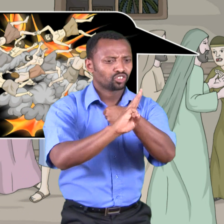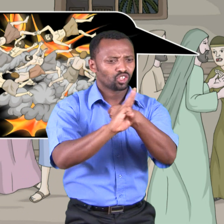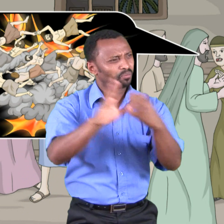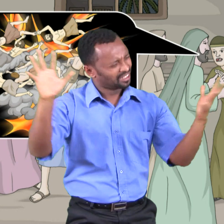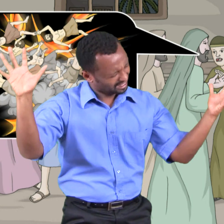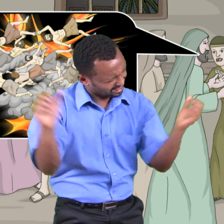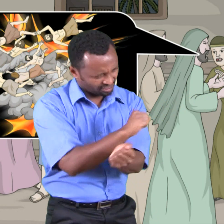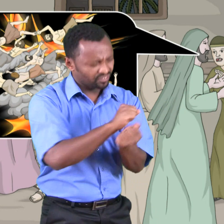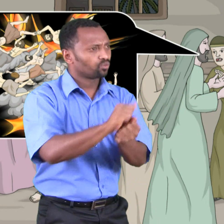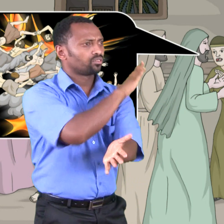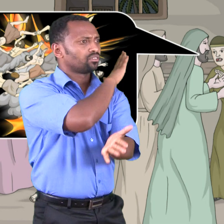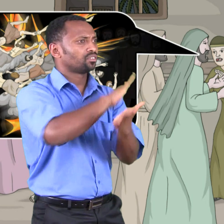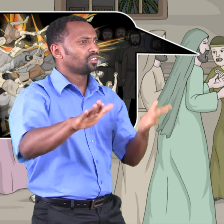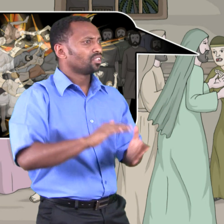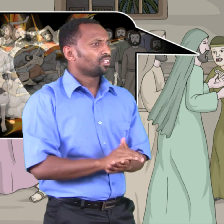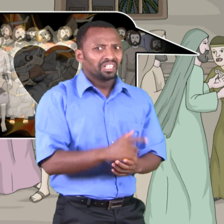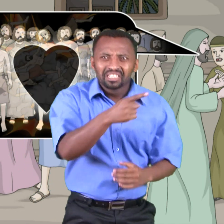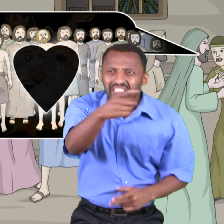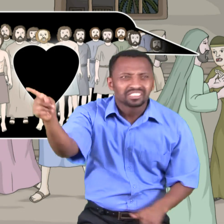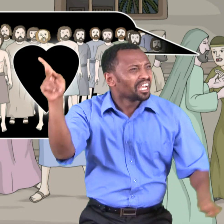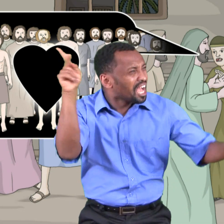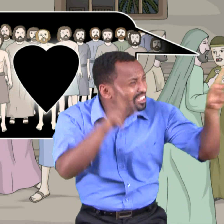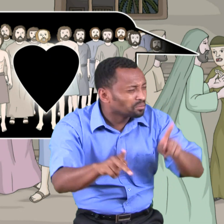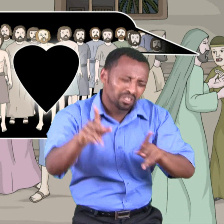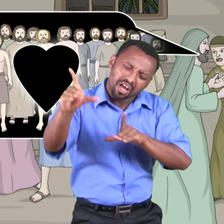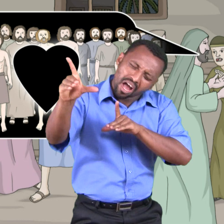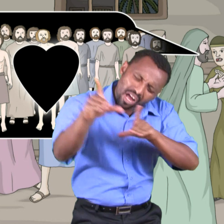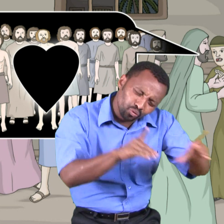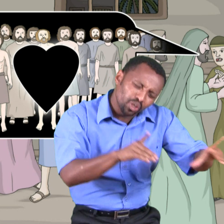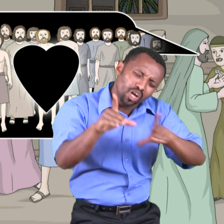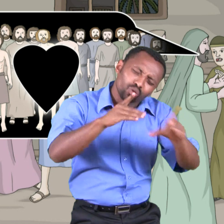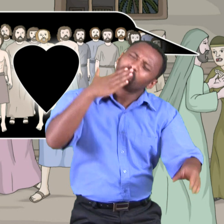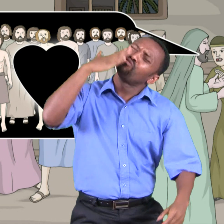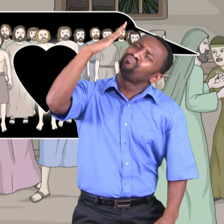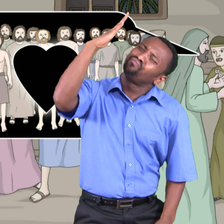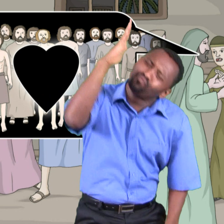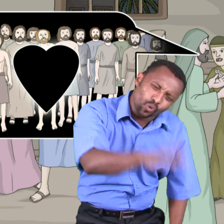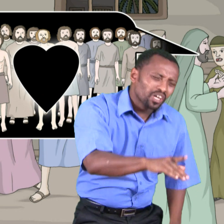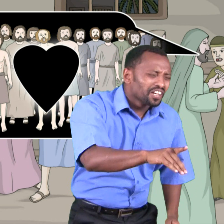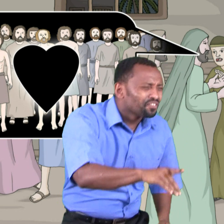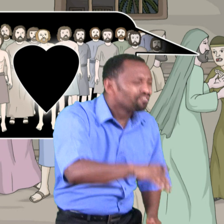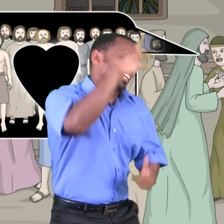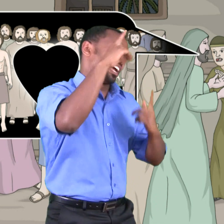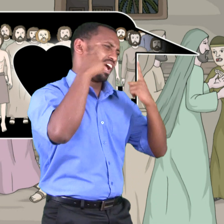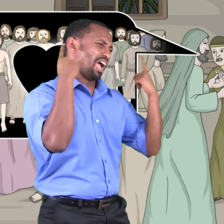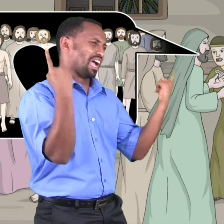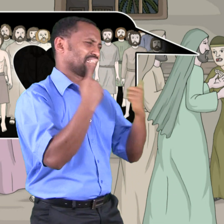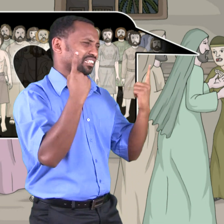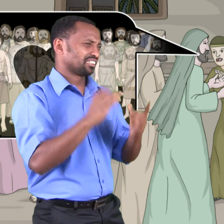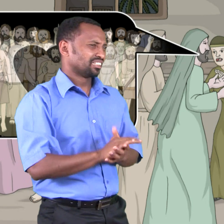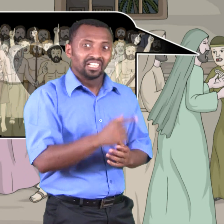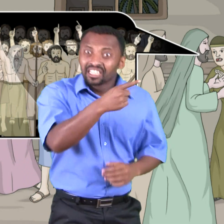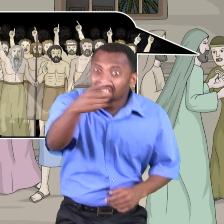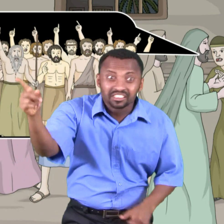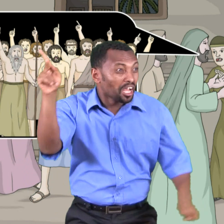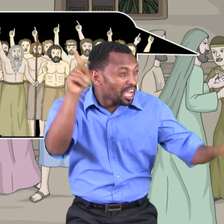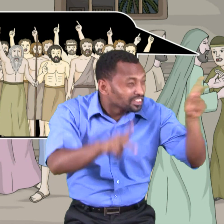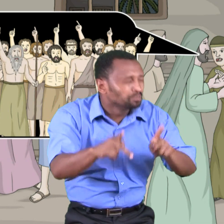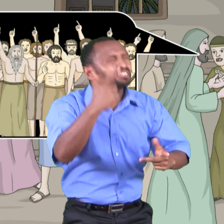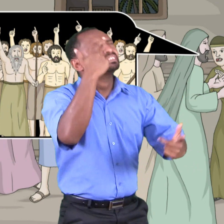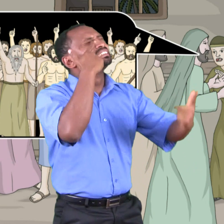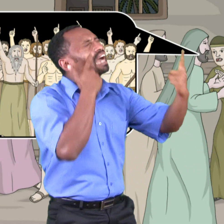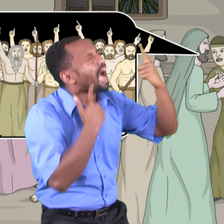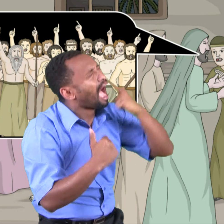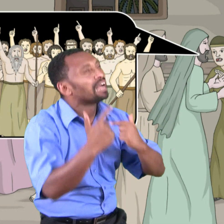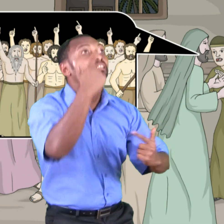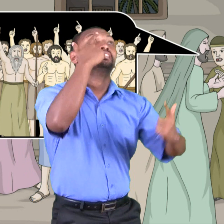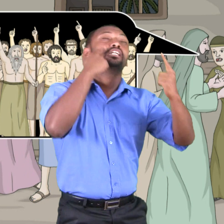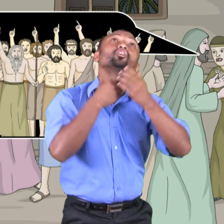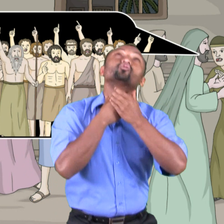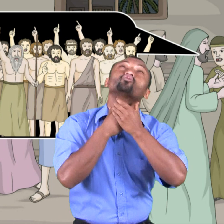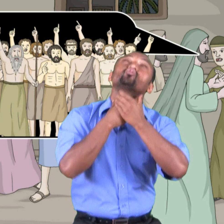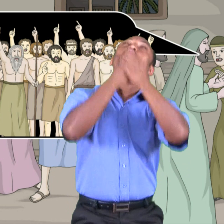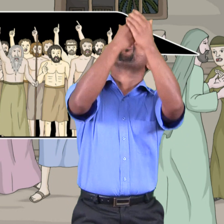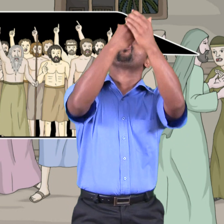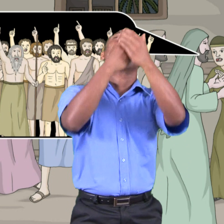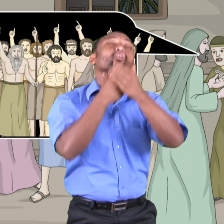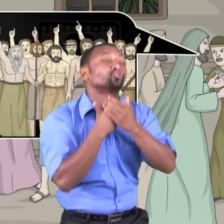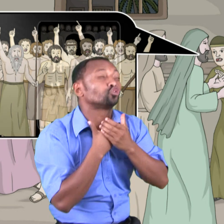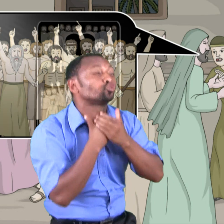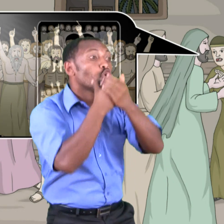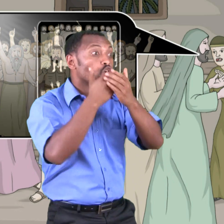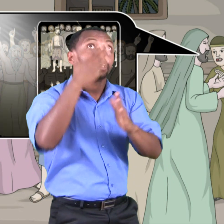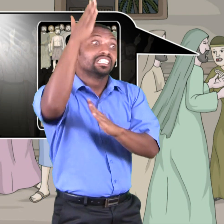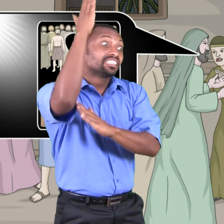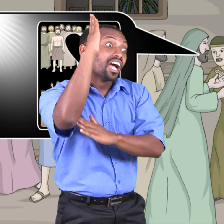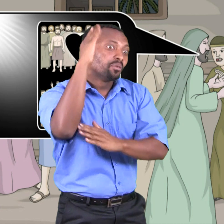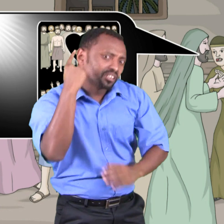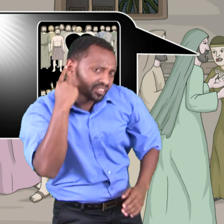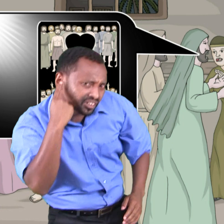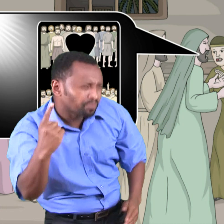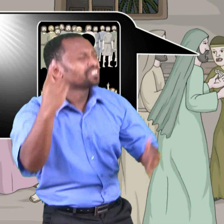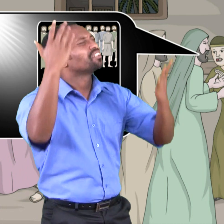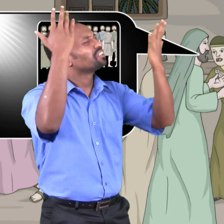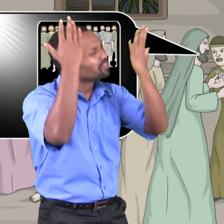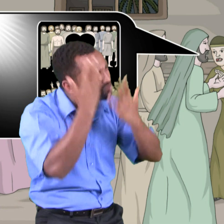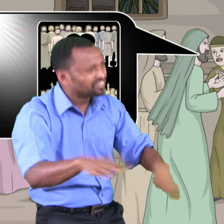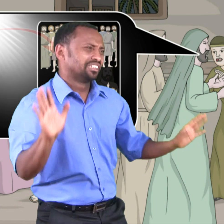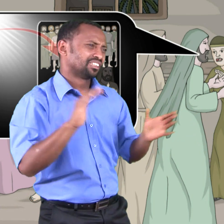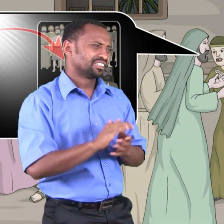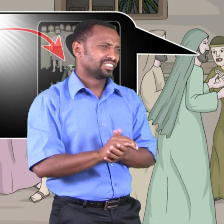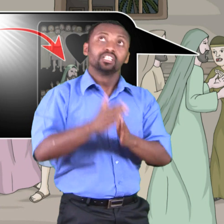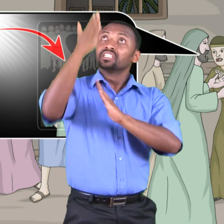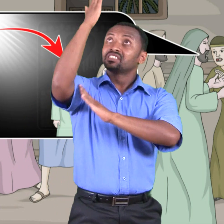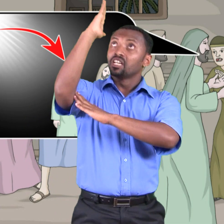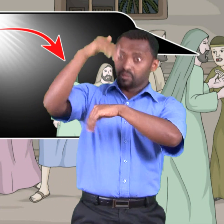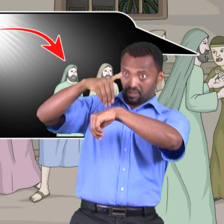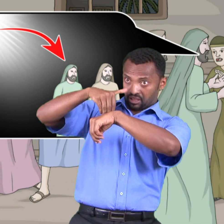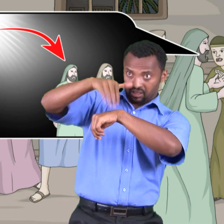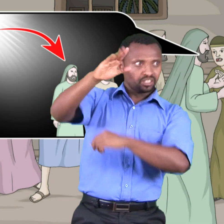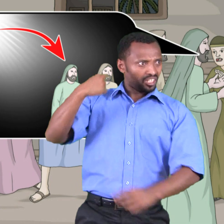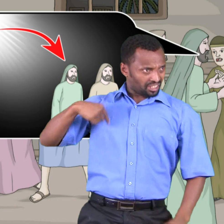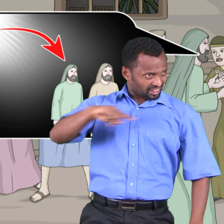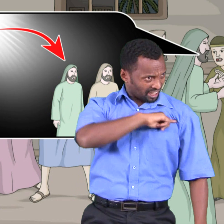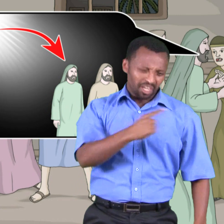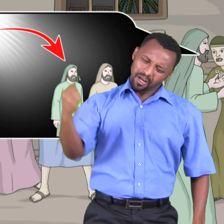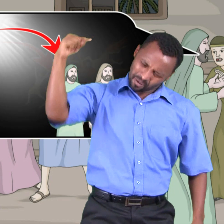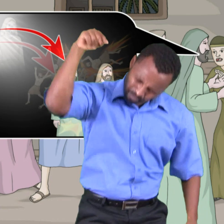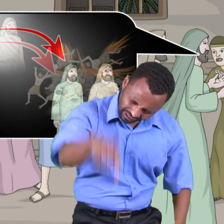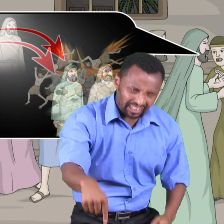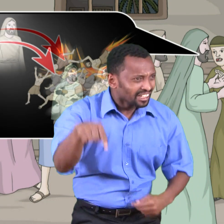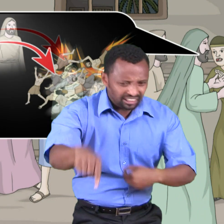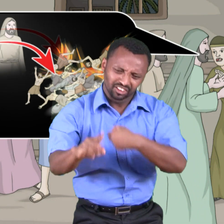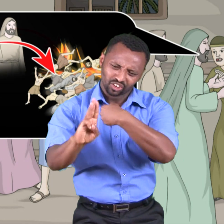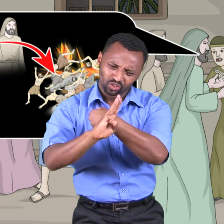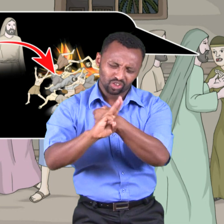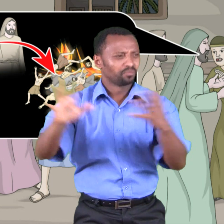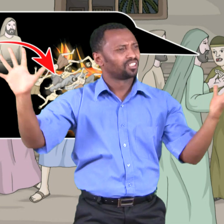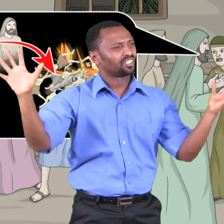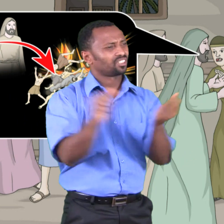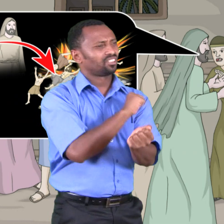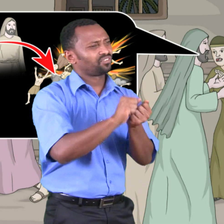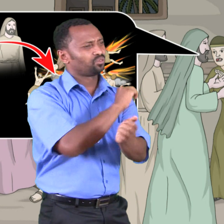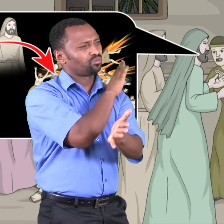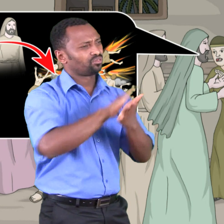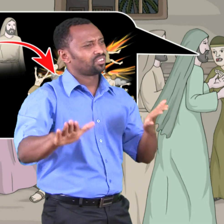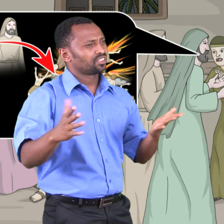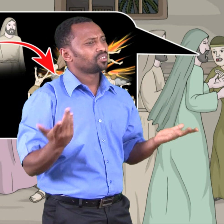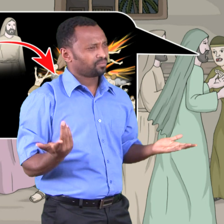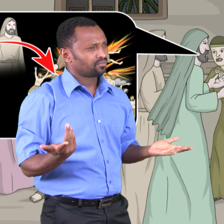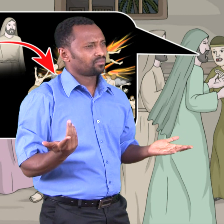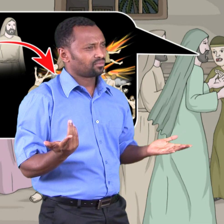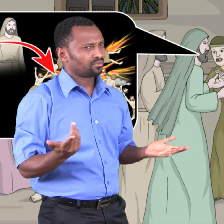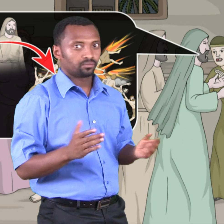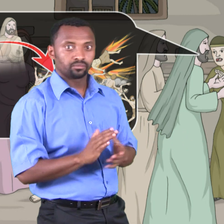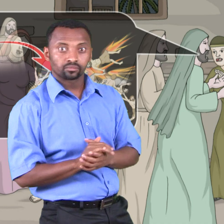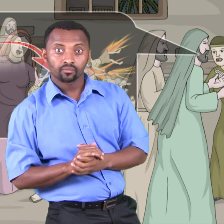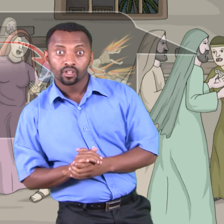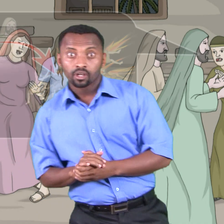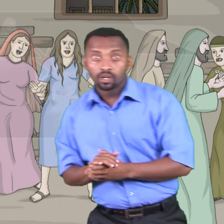For the outcry to the LORD against its people is so great that He has sent us to destroy it.”